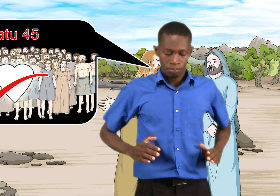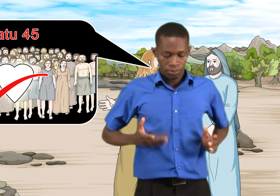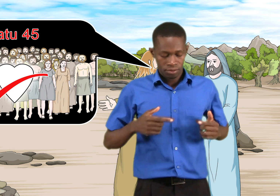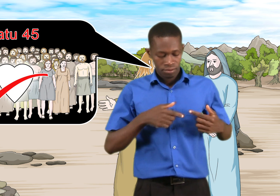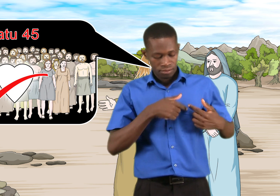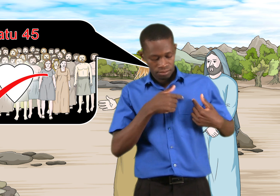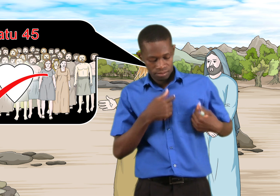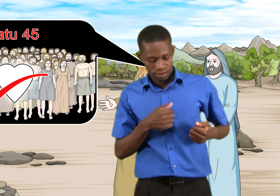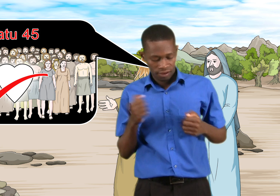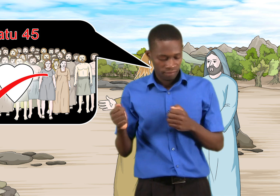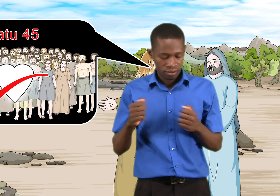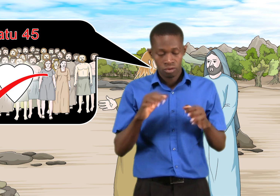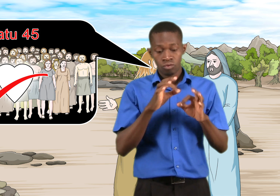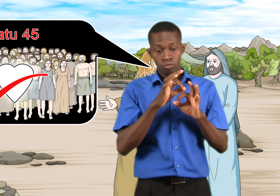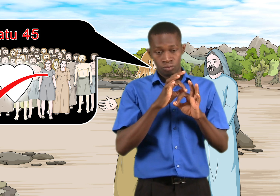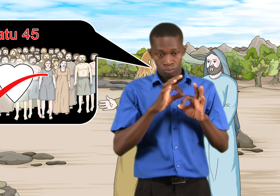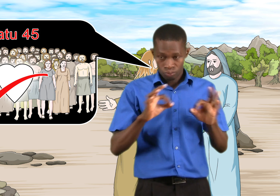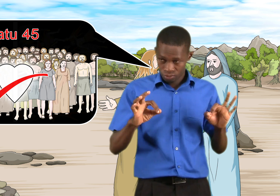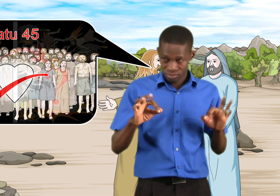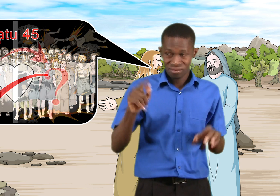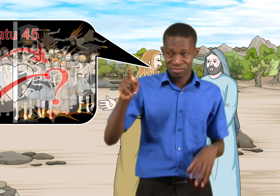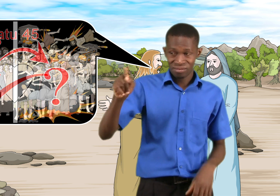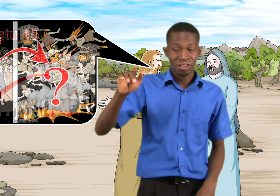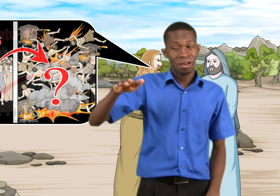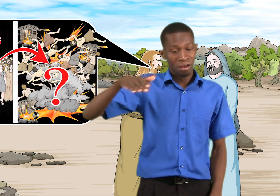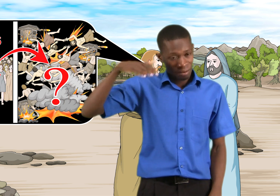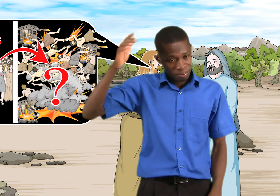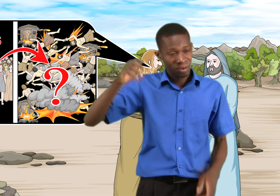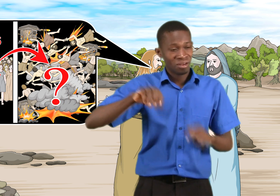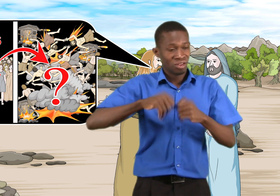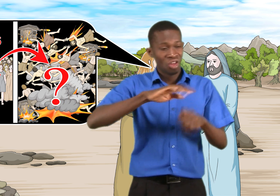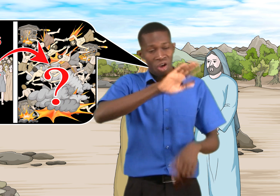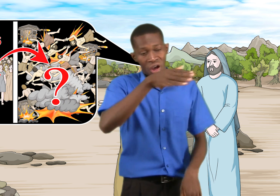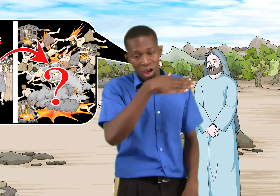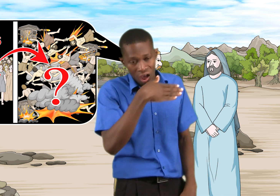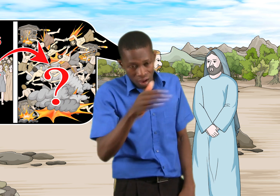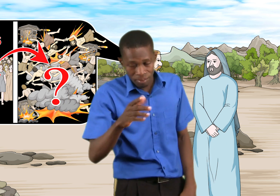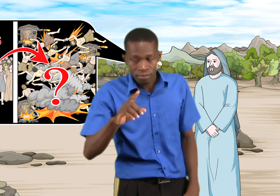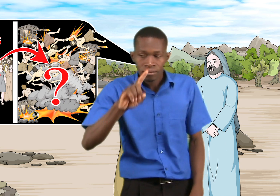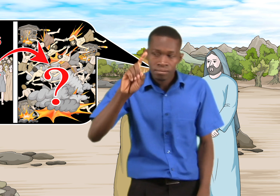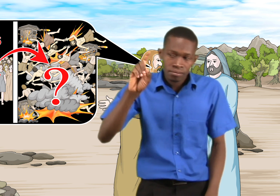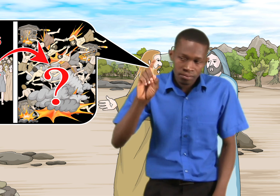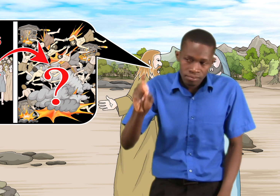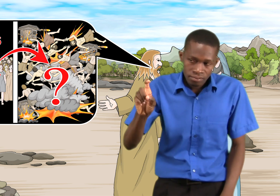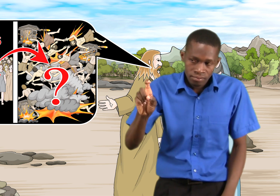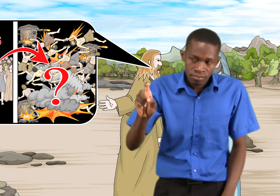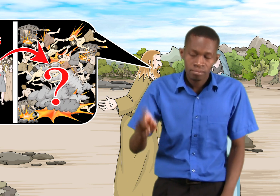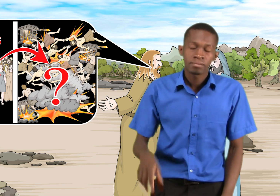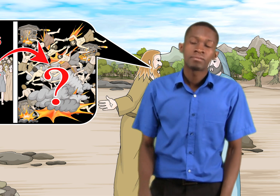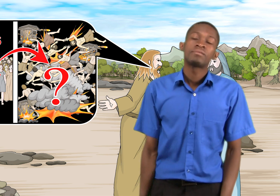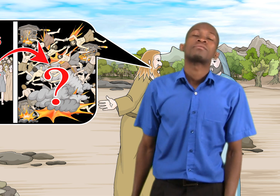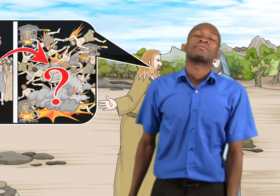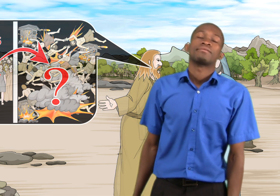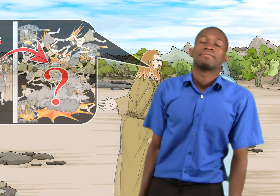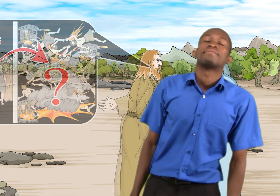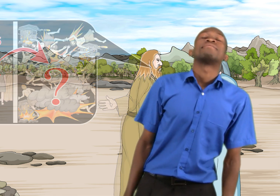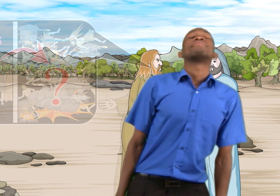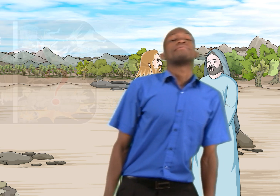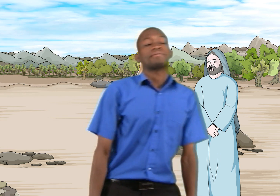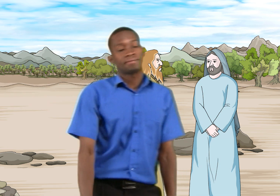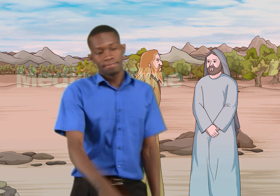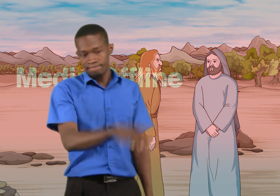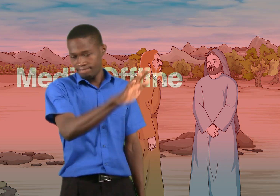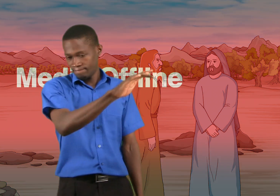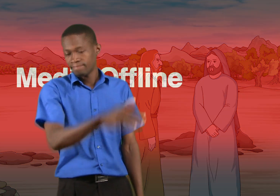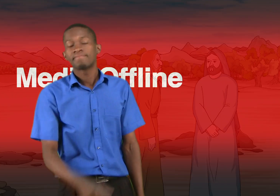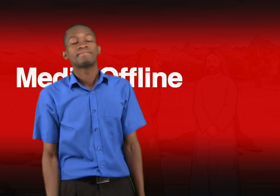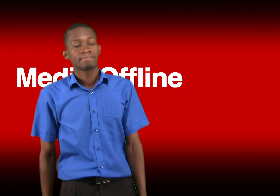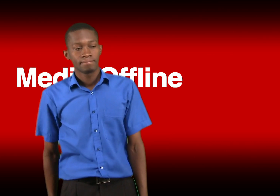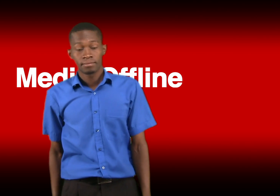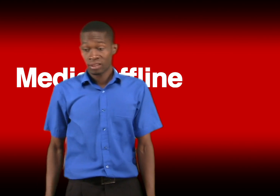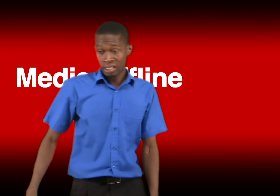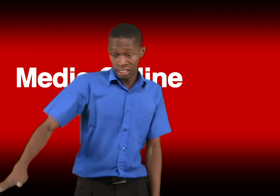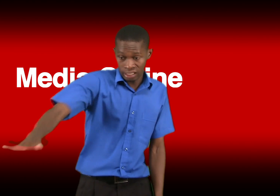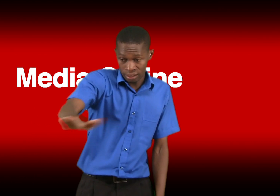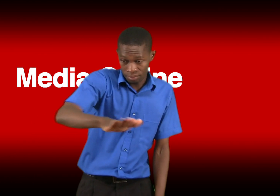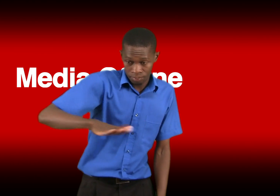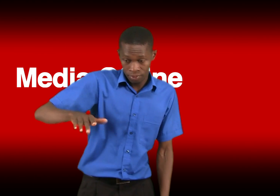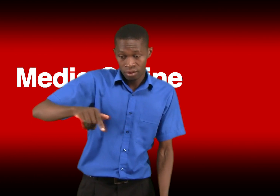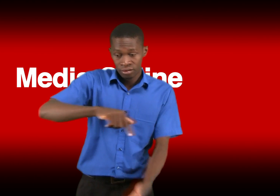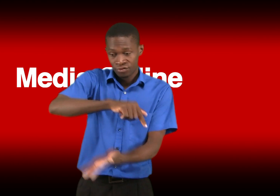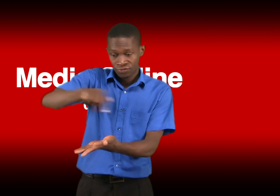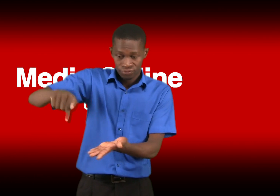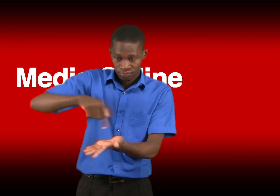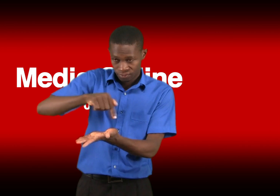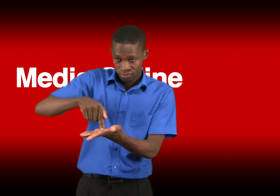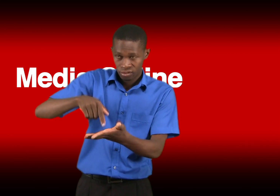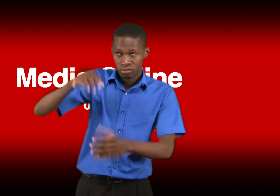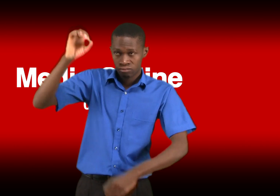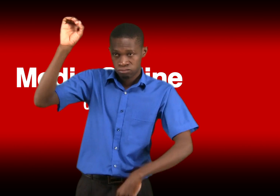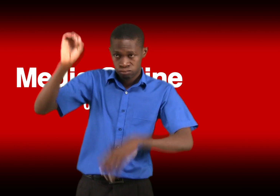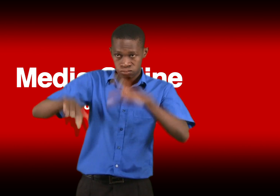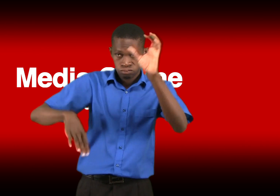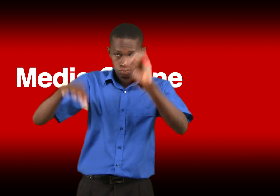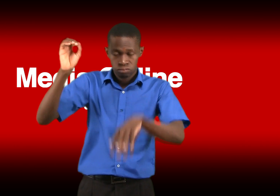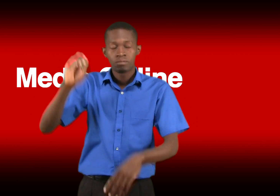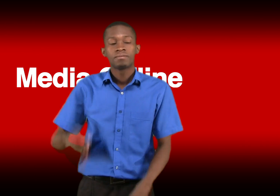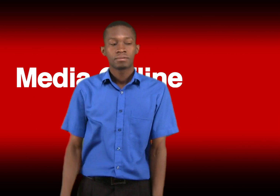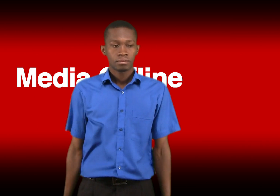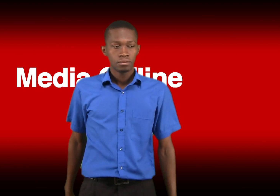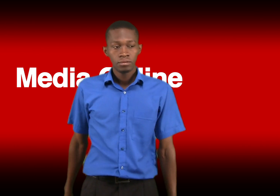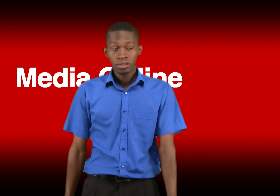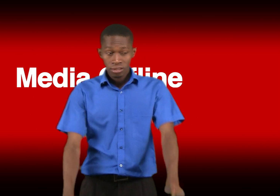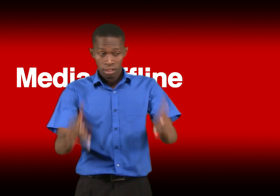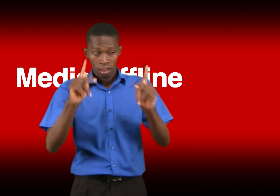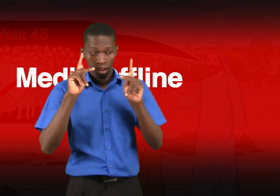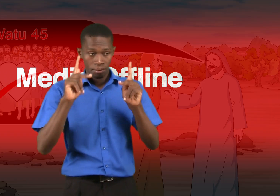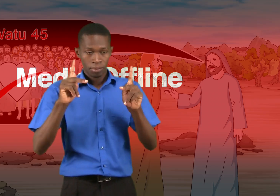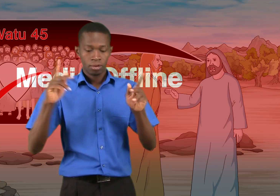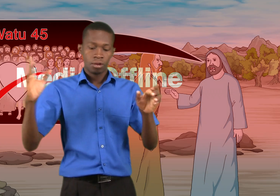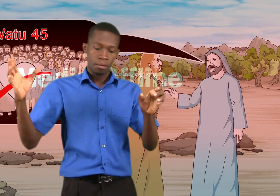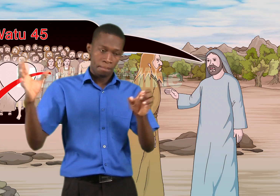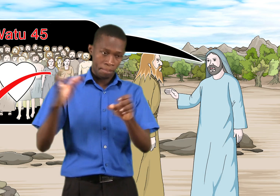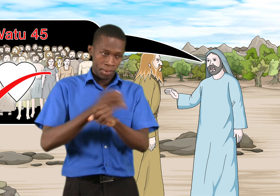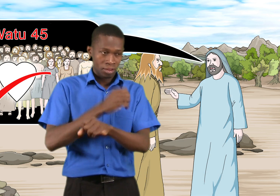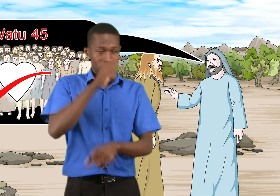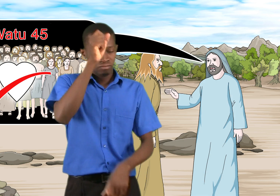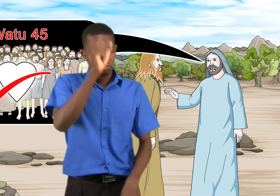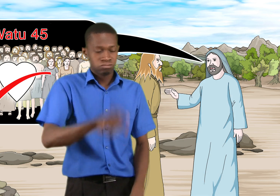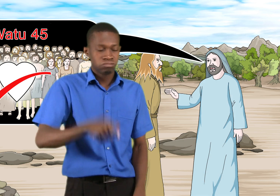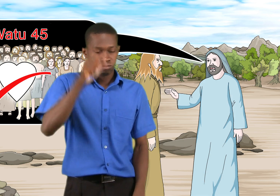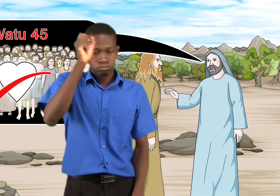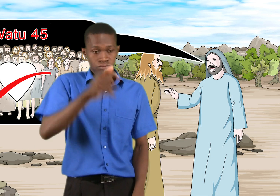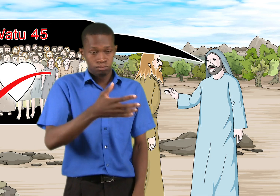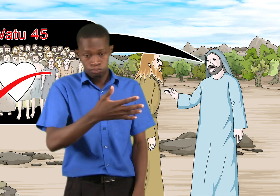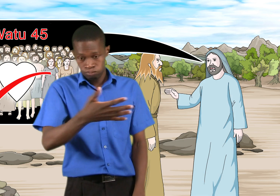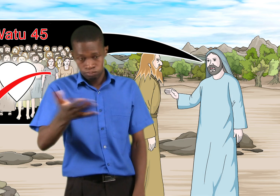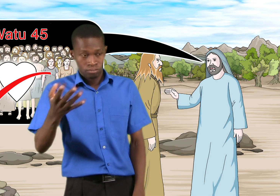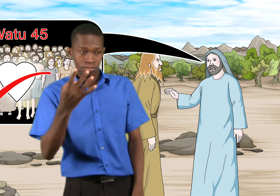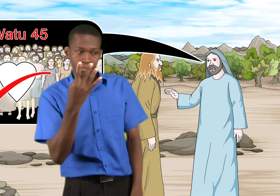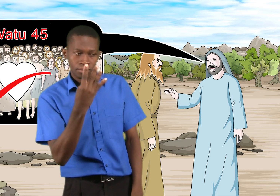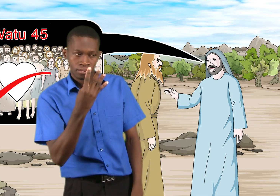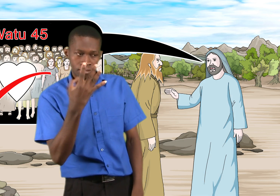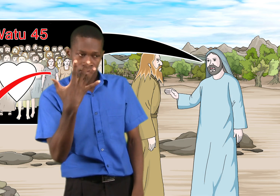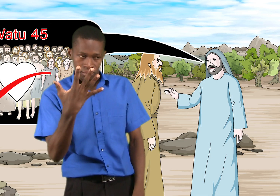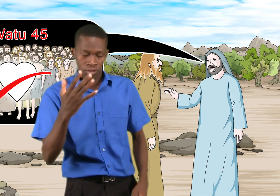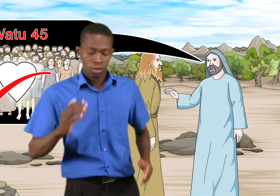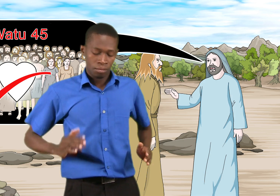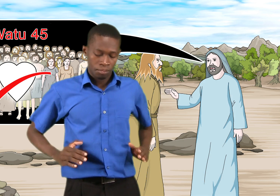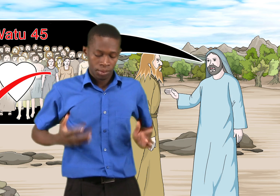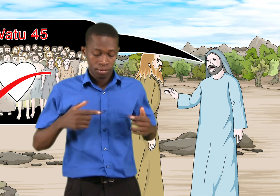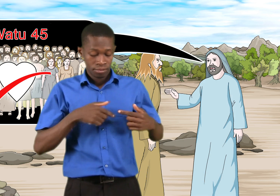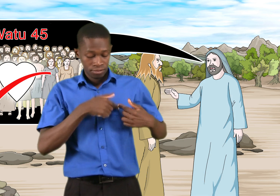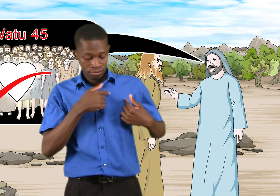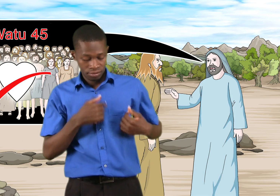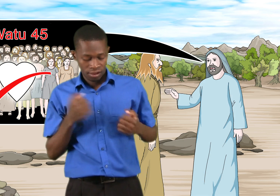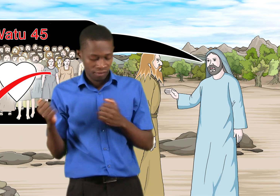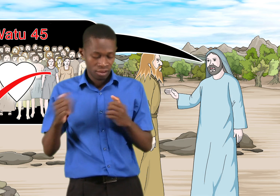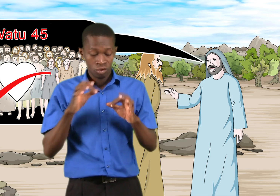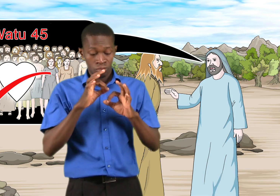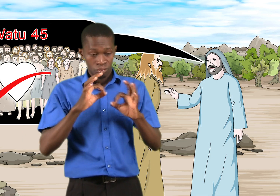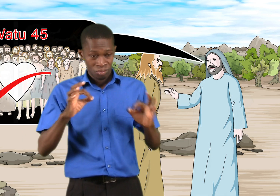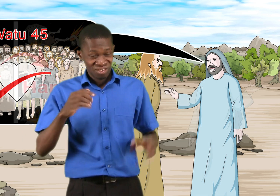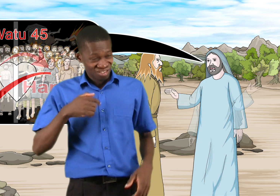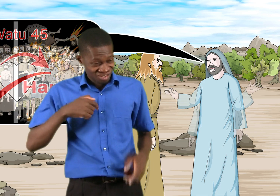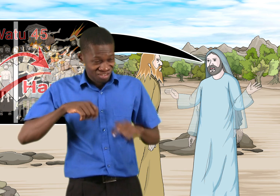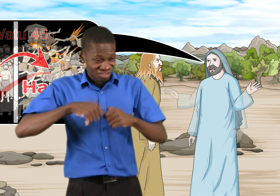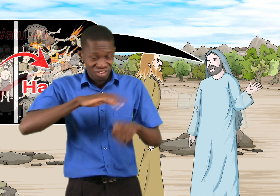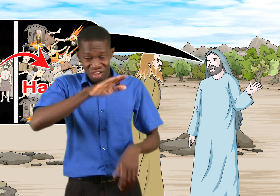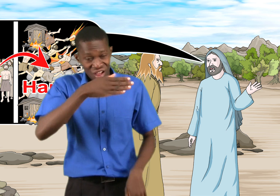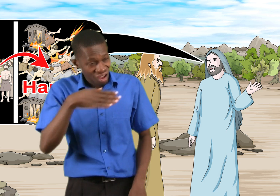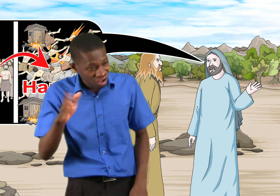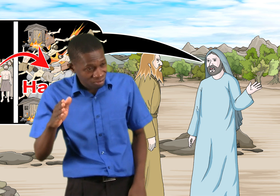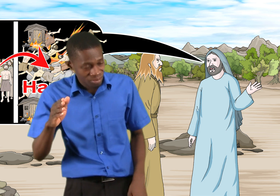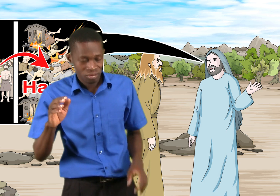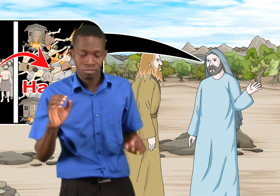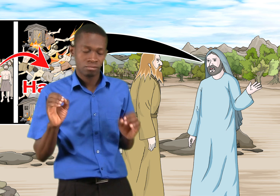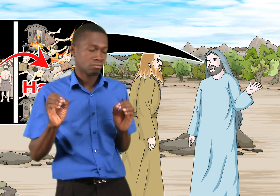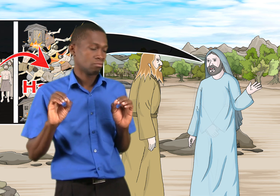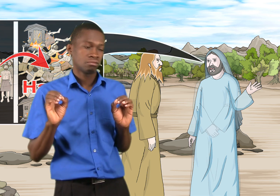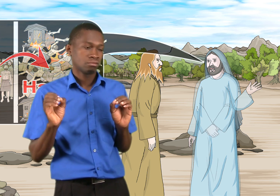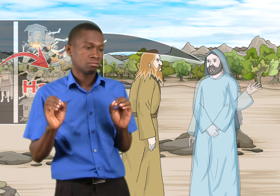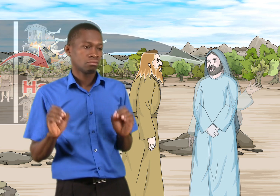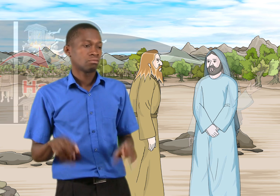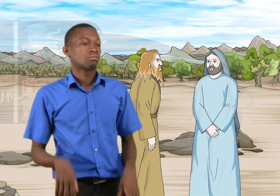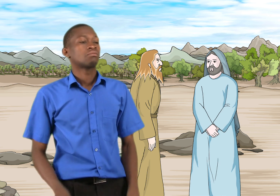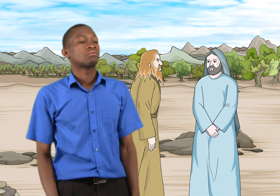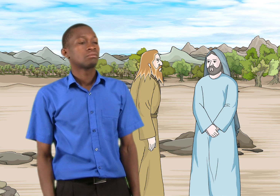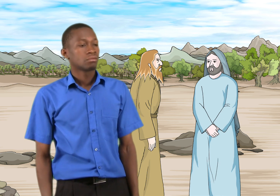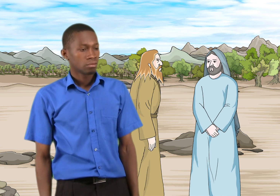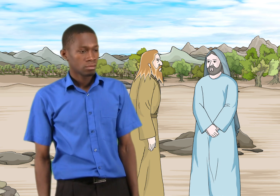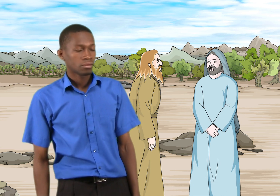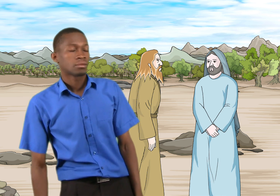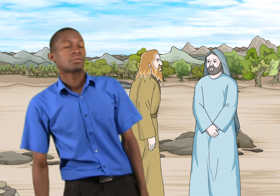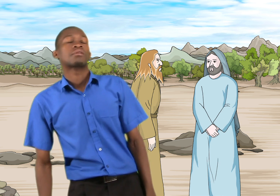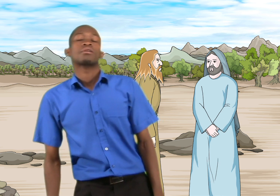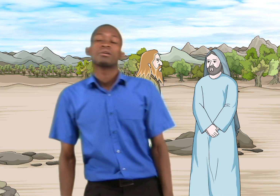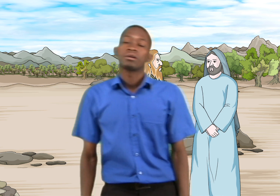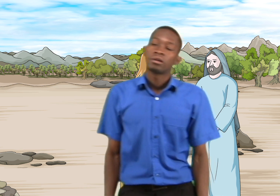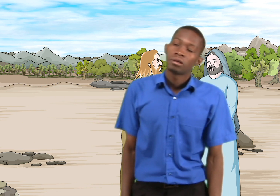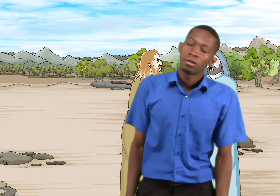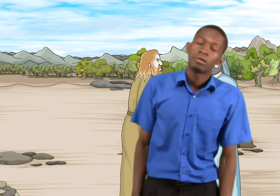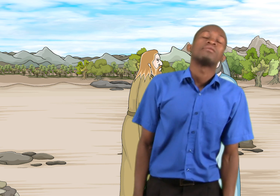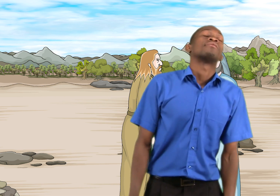Will You destroy the whole city for the lack of five?” He replied, “If I find forty-five there, I will not destroy it.”